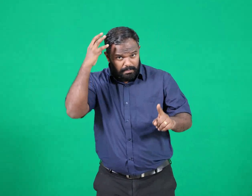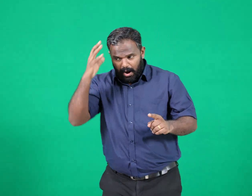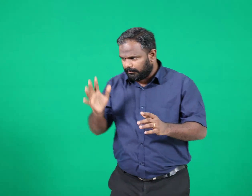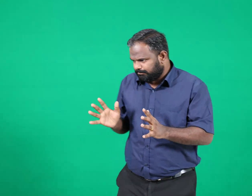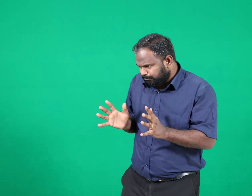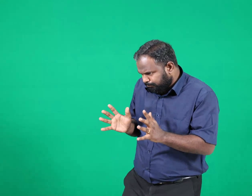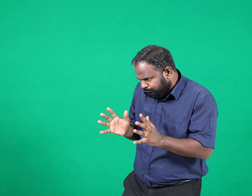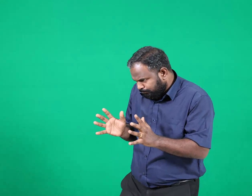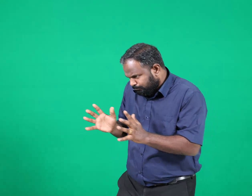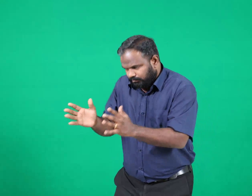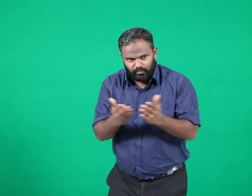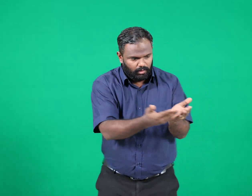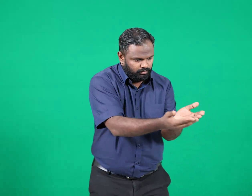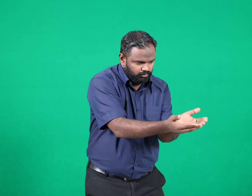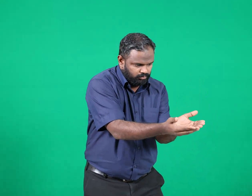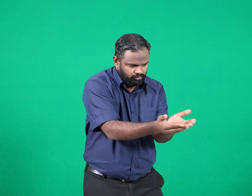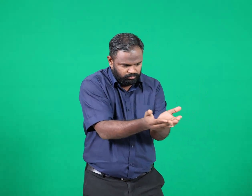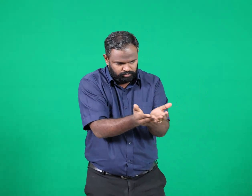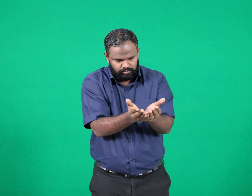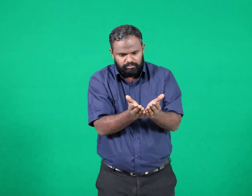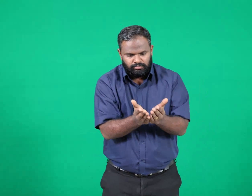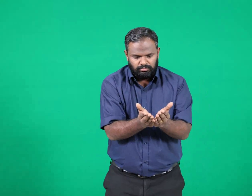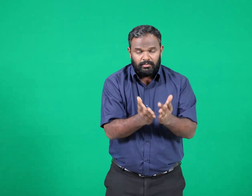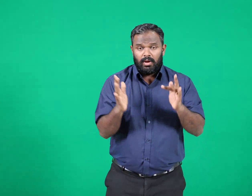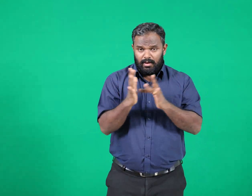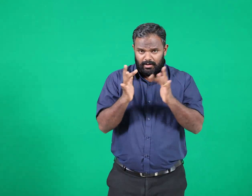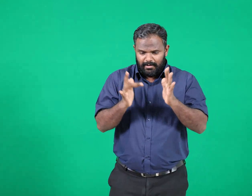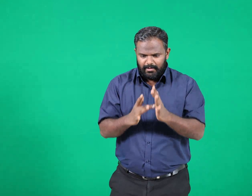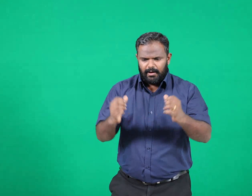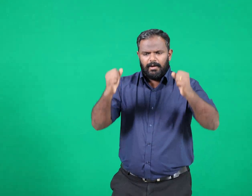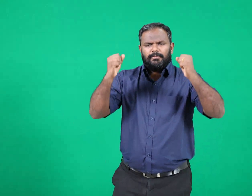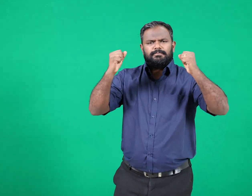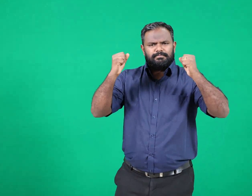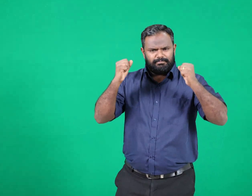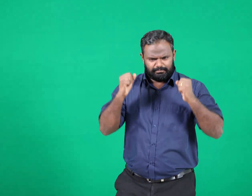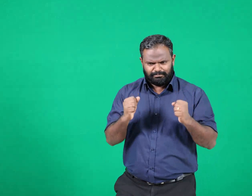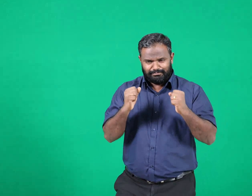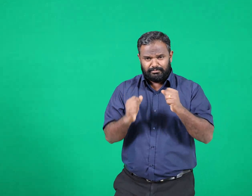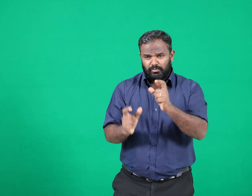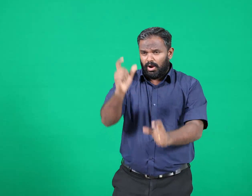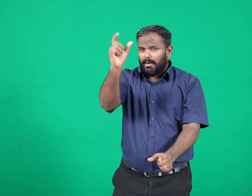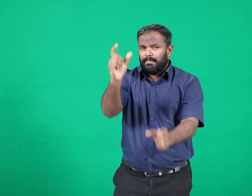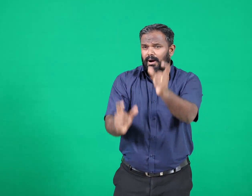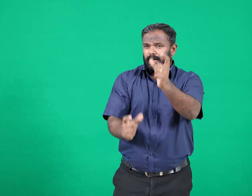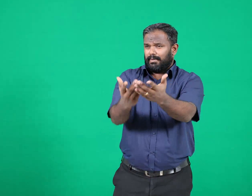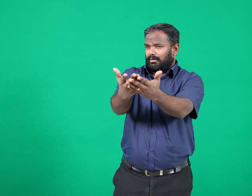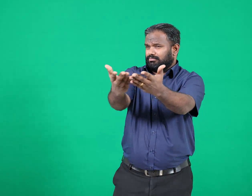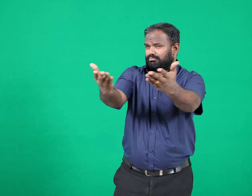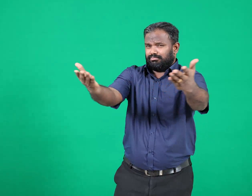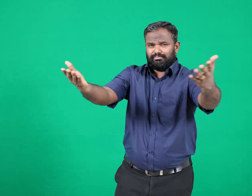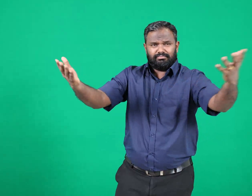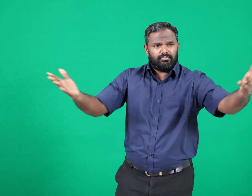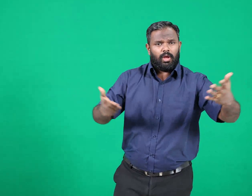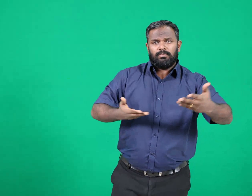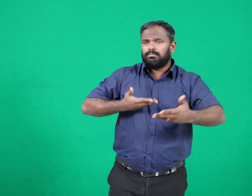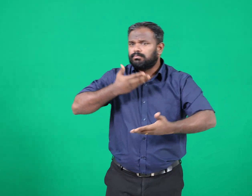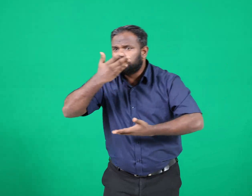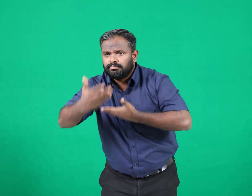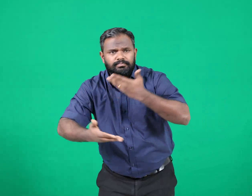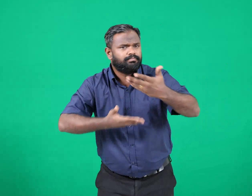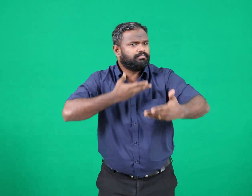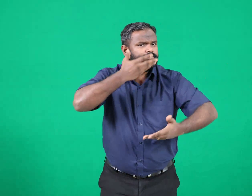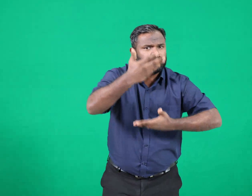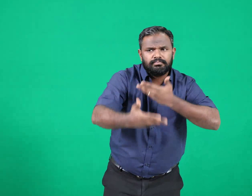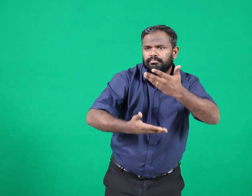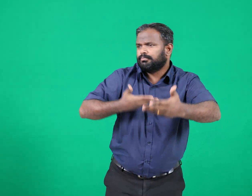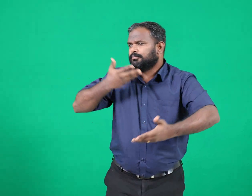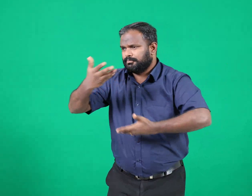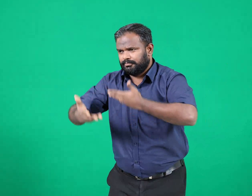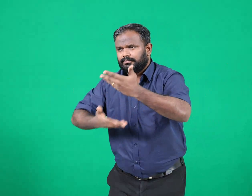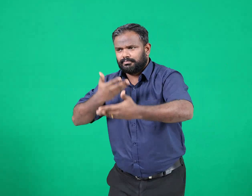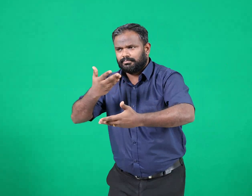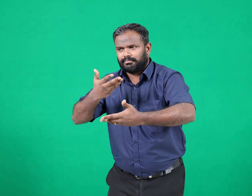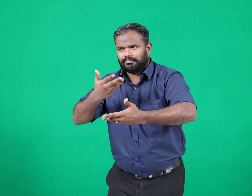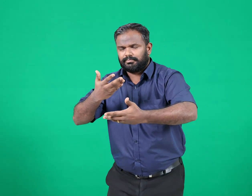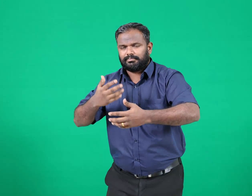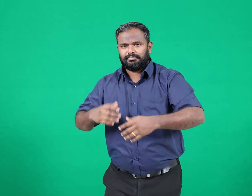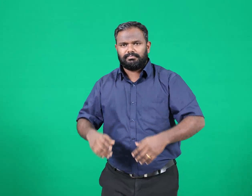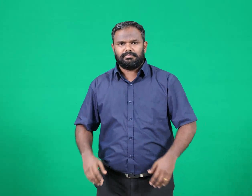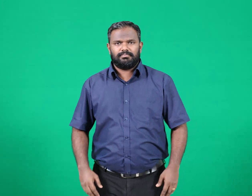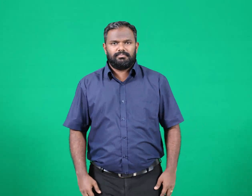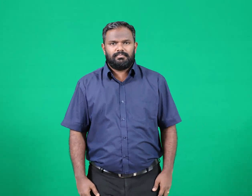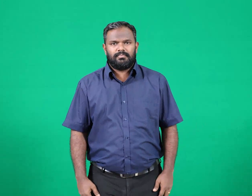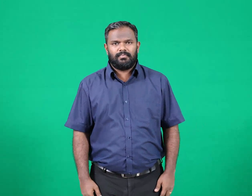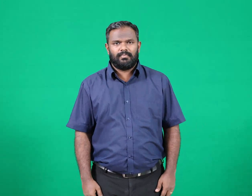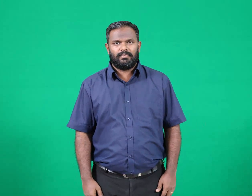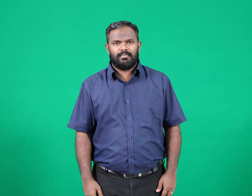And sitting down, He taught the people from the boat.